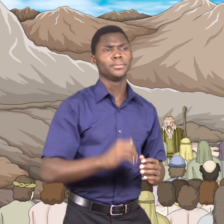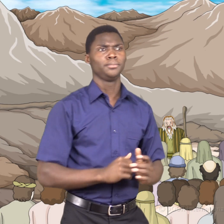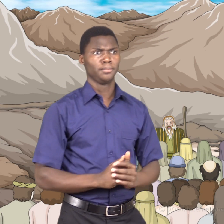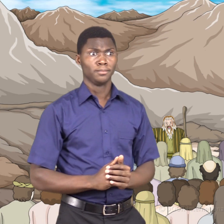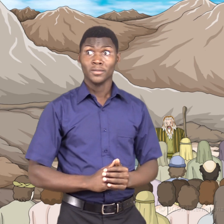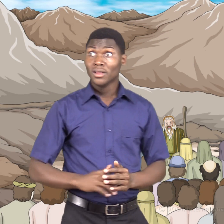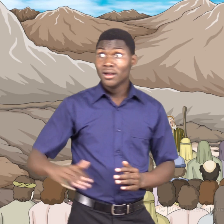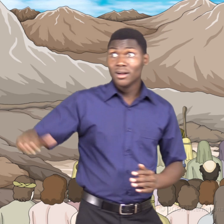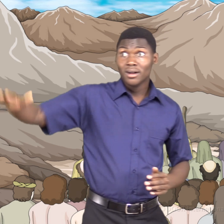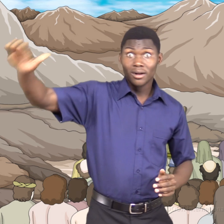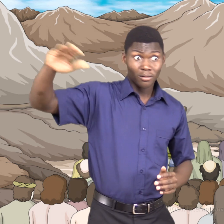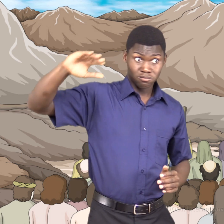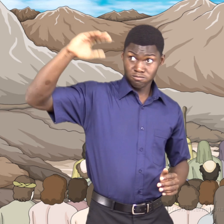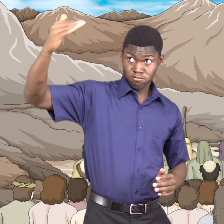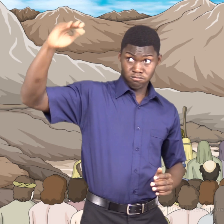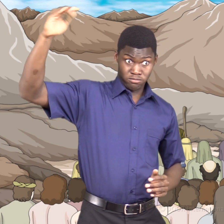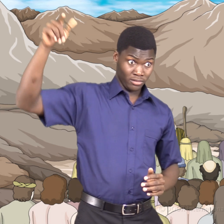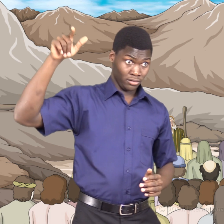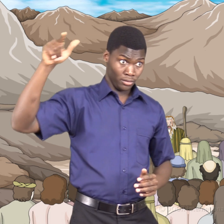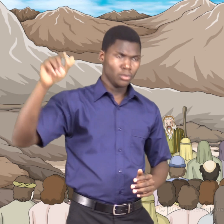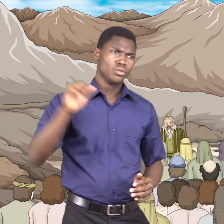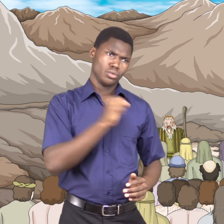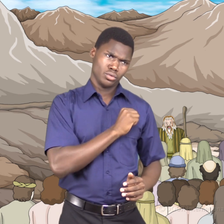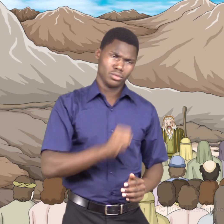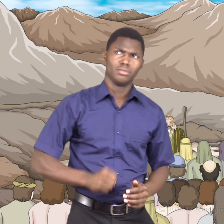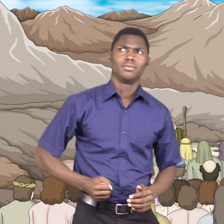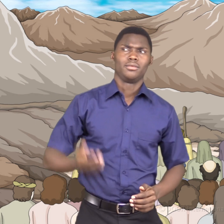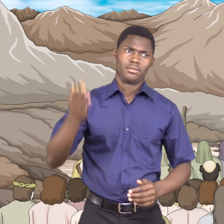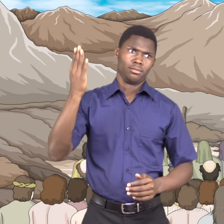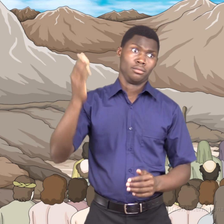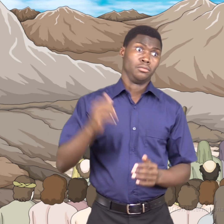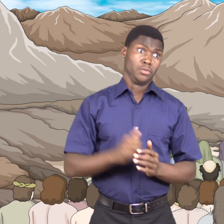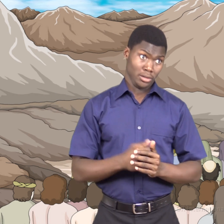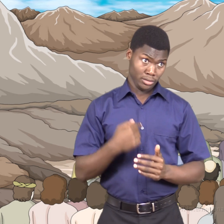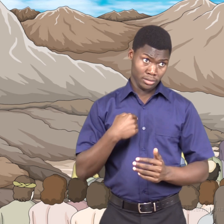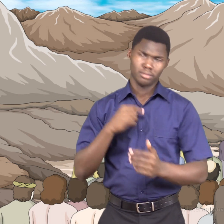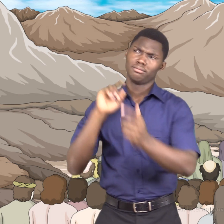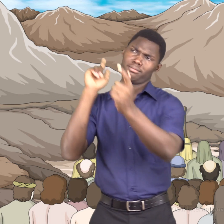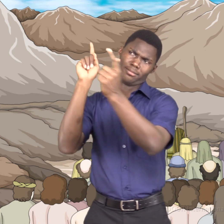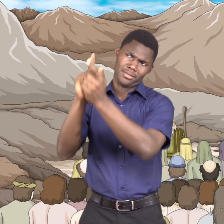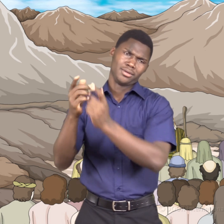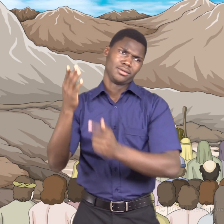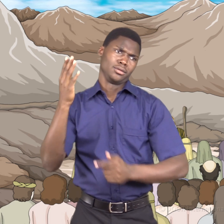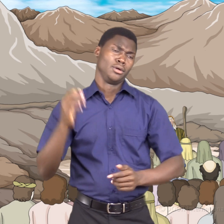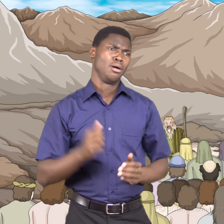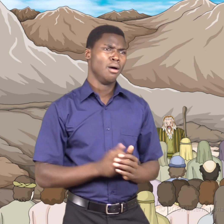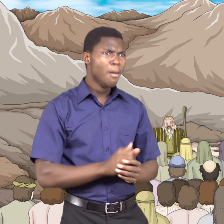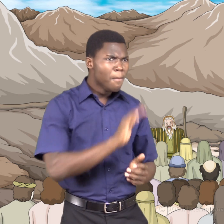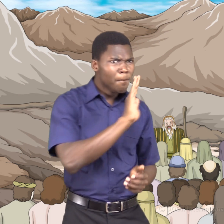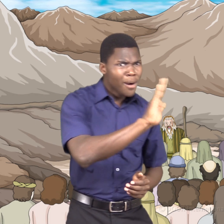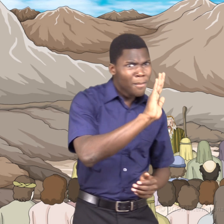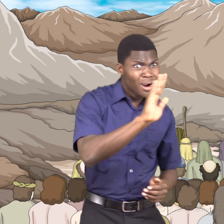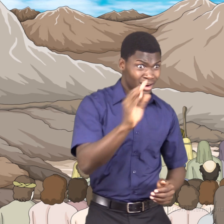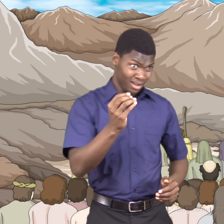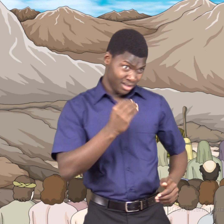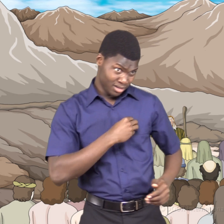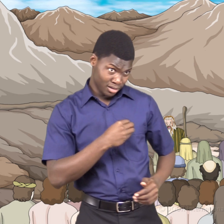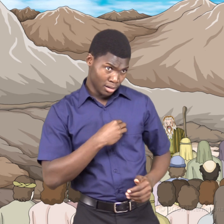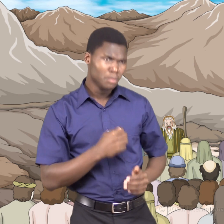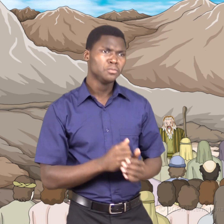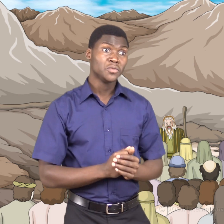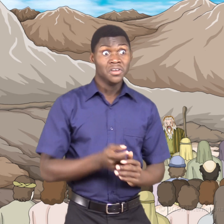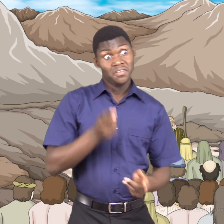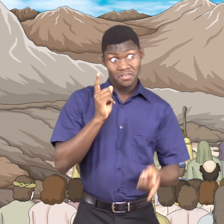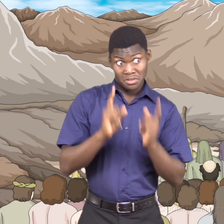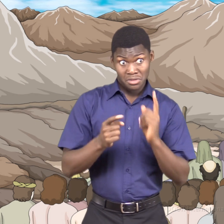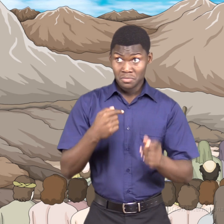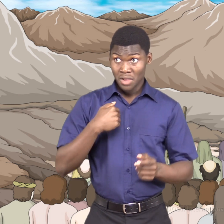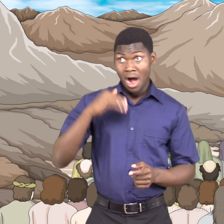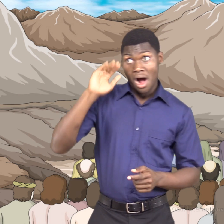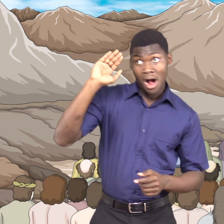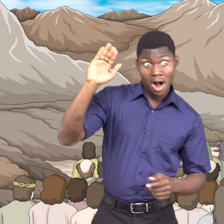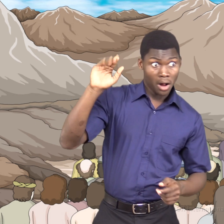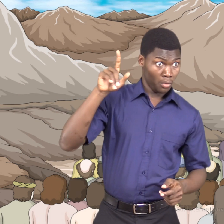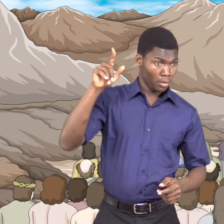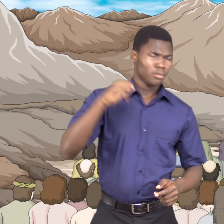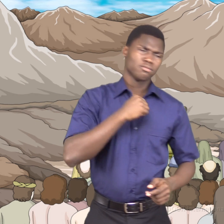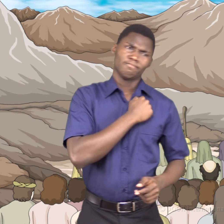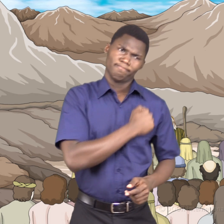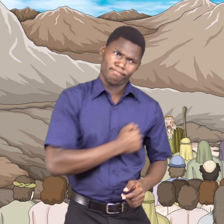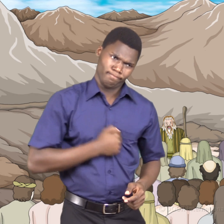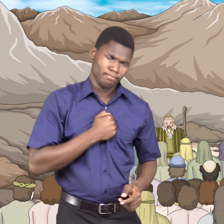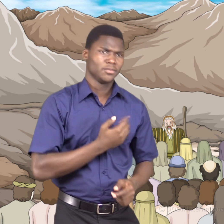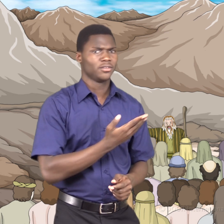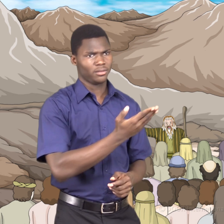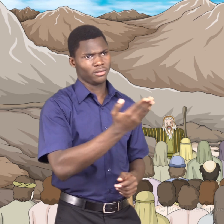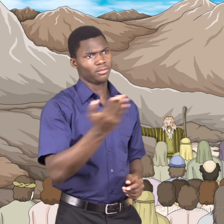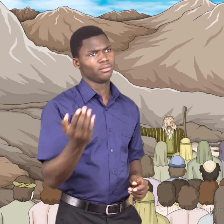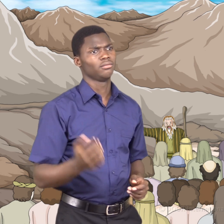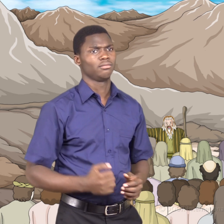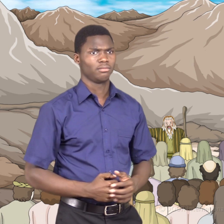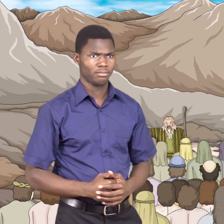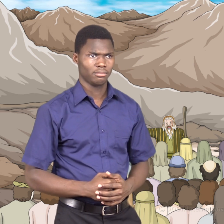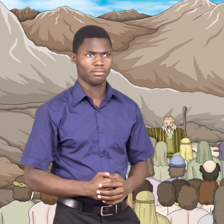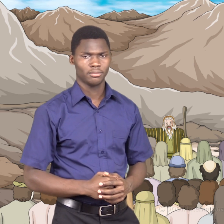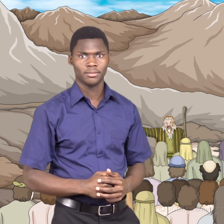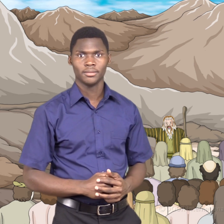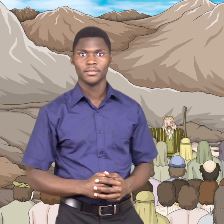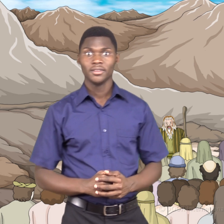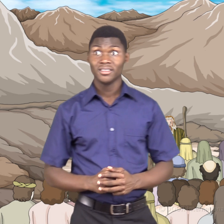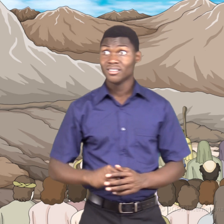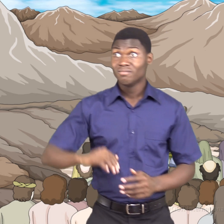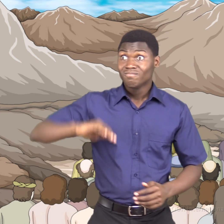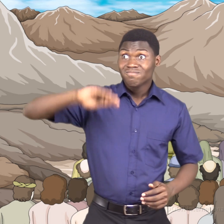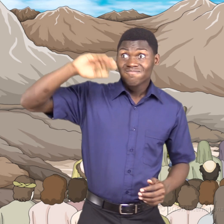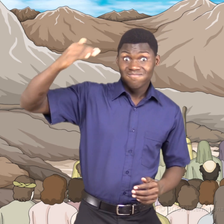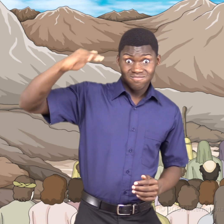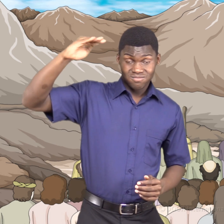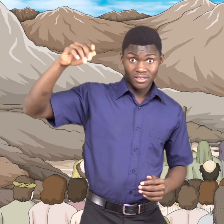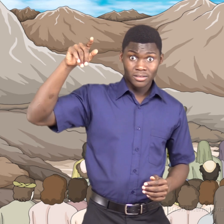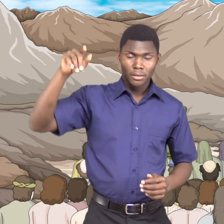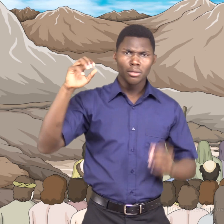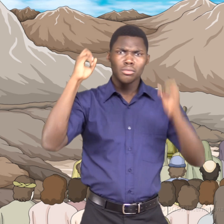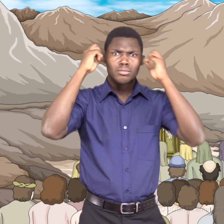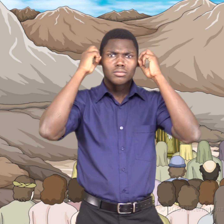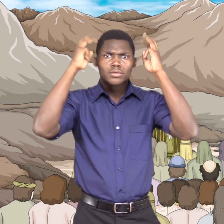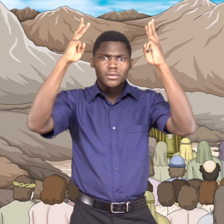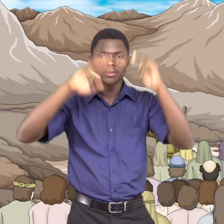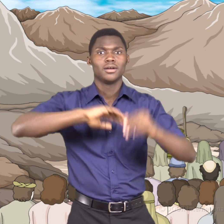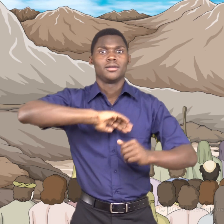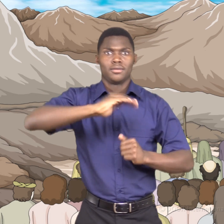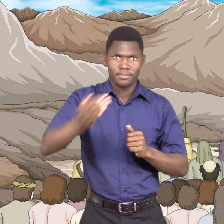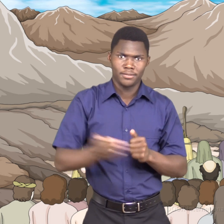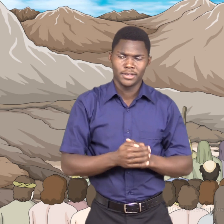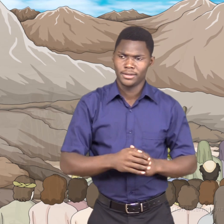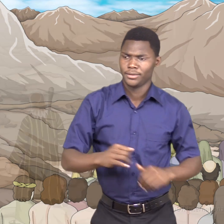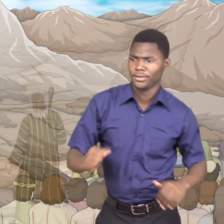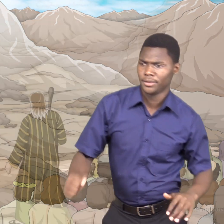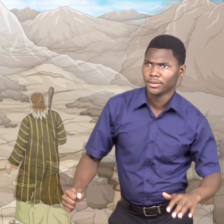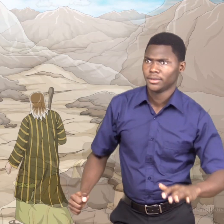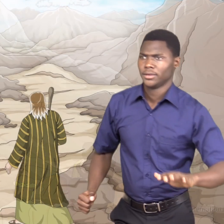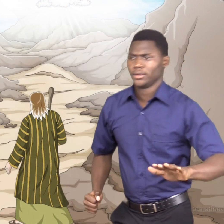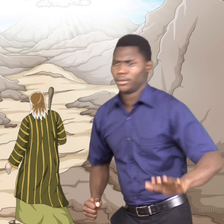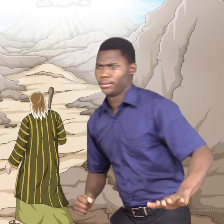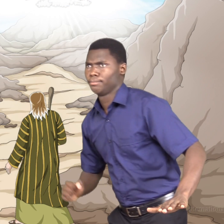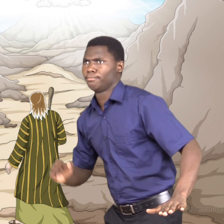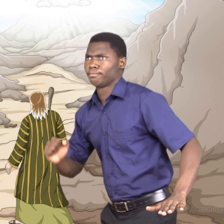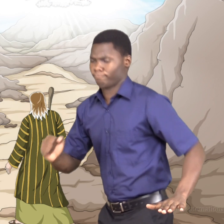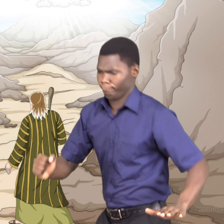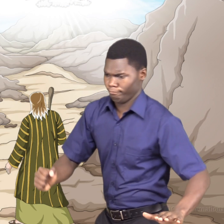The next day Moses said to the people, “You have committed a great sin. Now I will go up to the LORD; perhaps I can make atonement for your sin.”